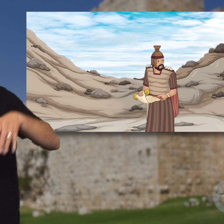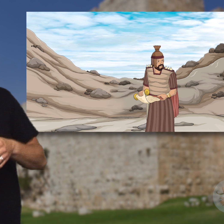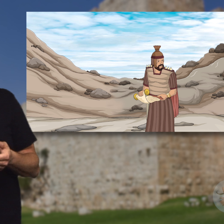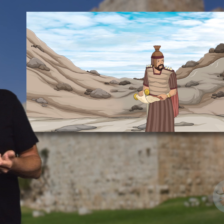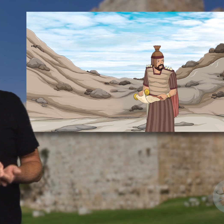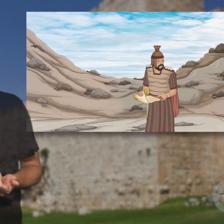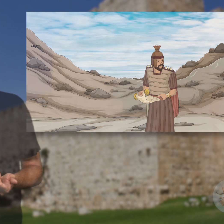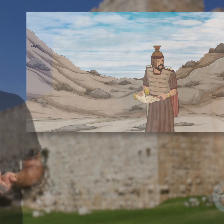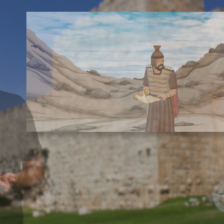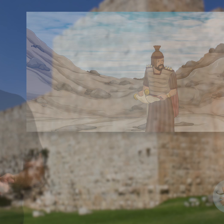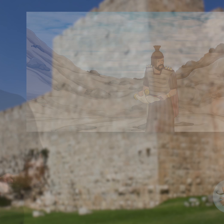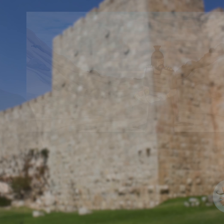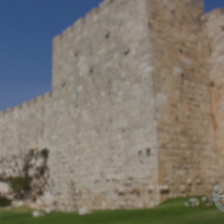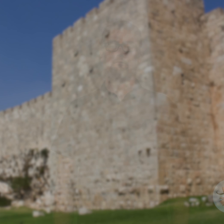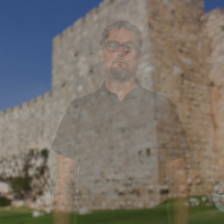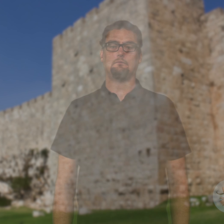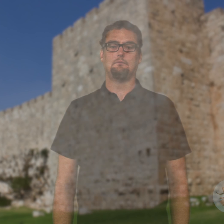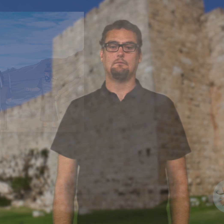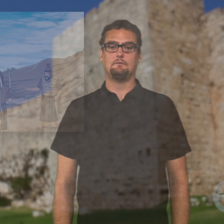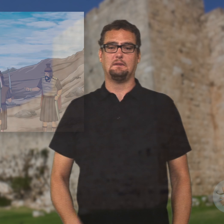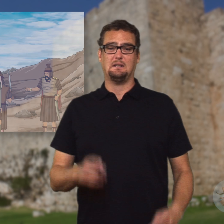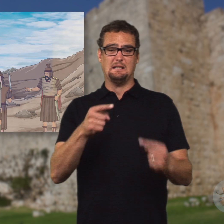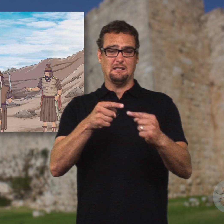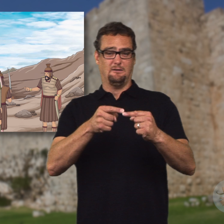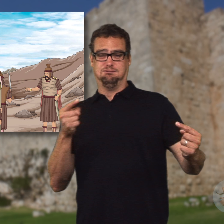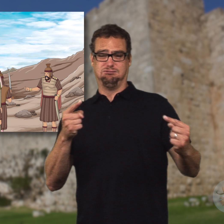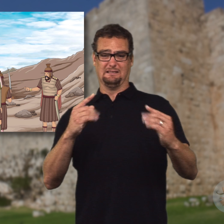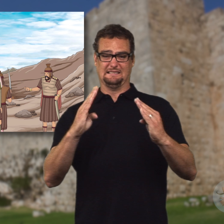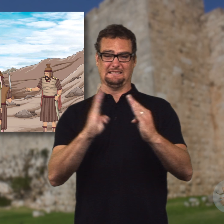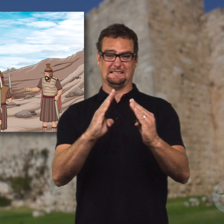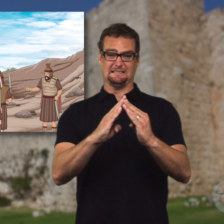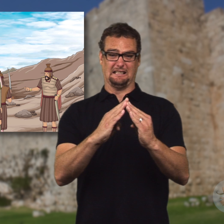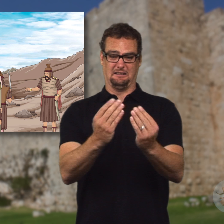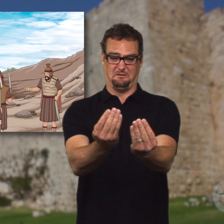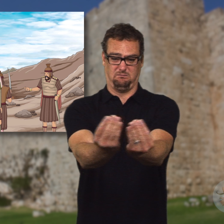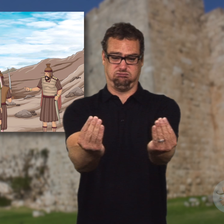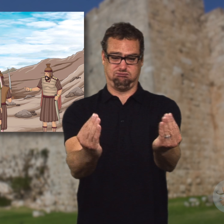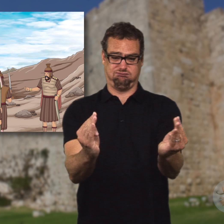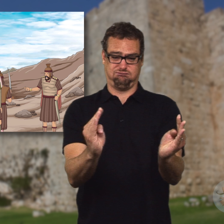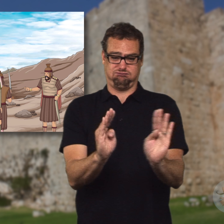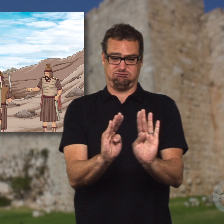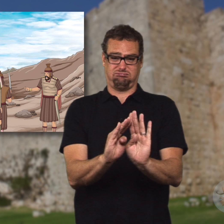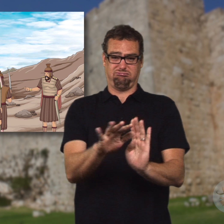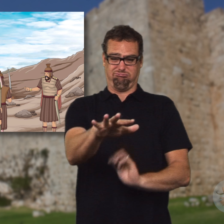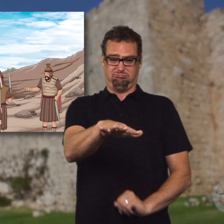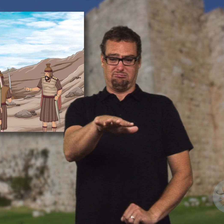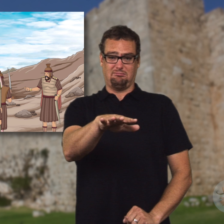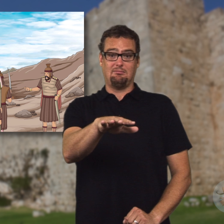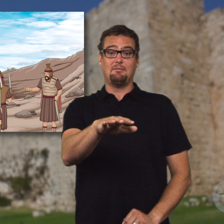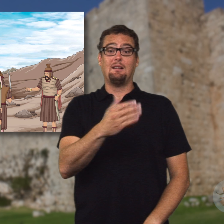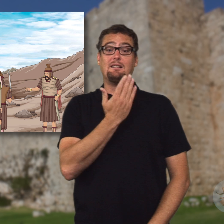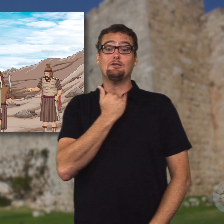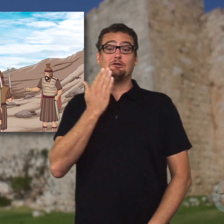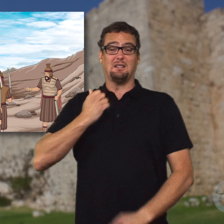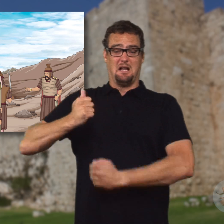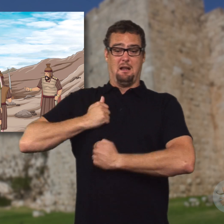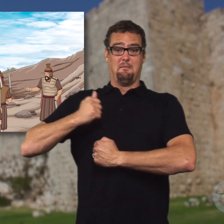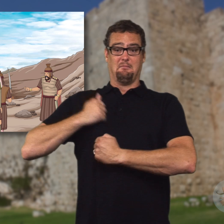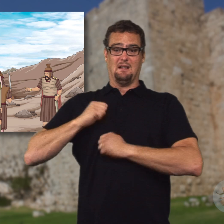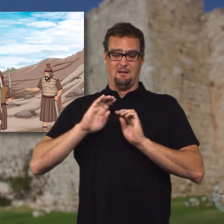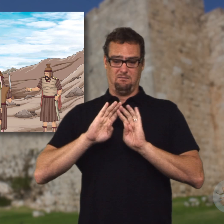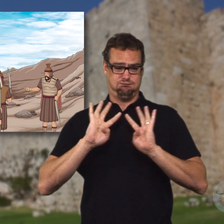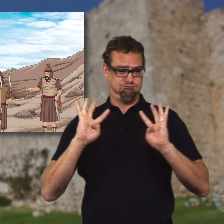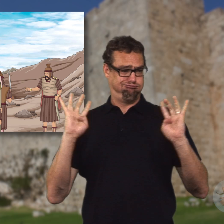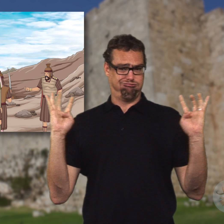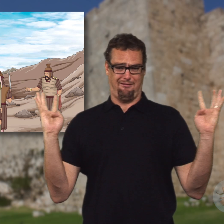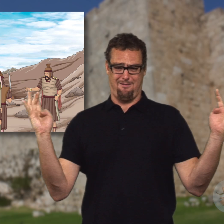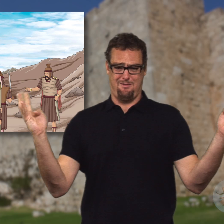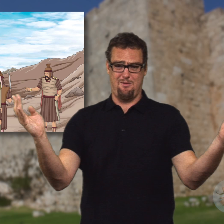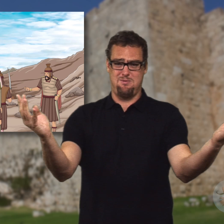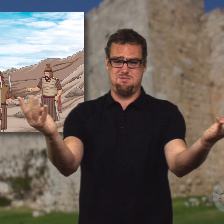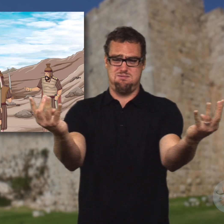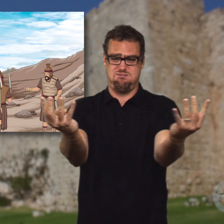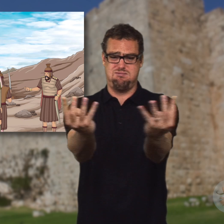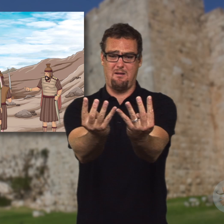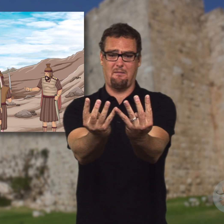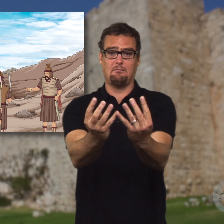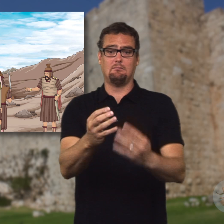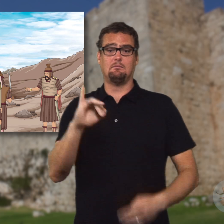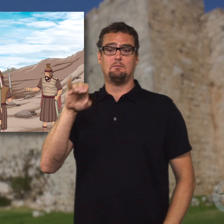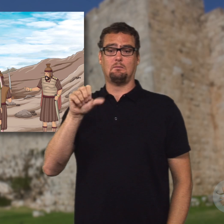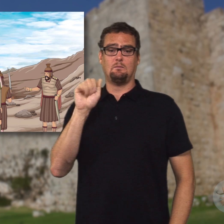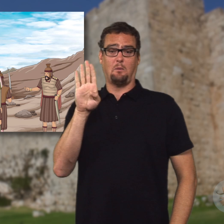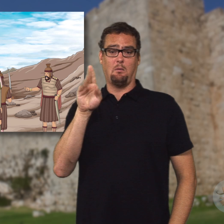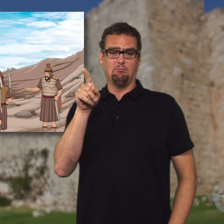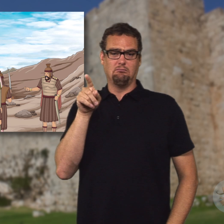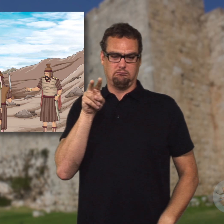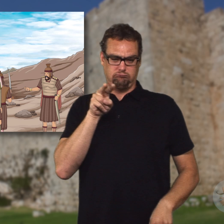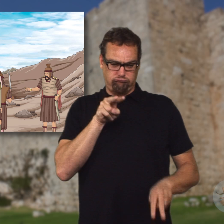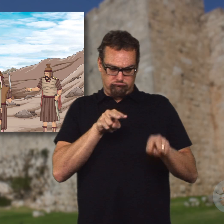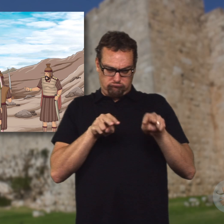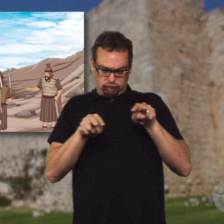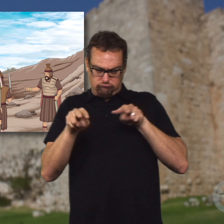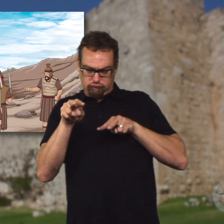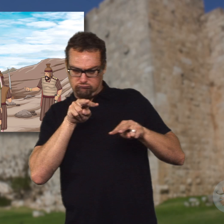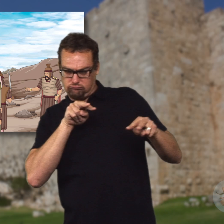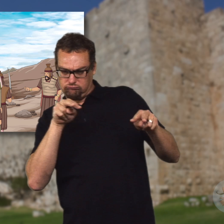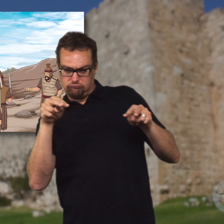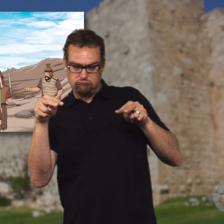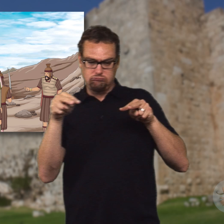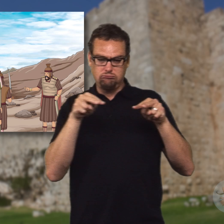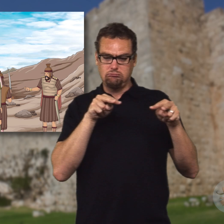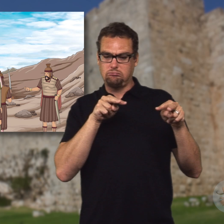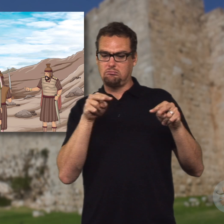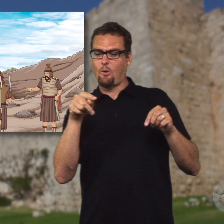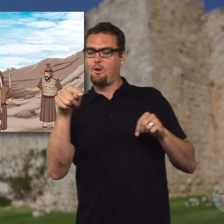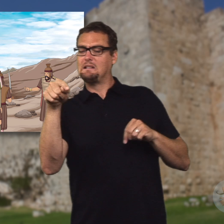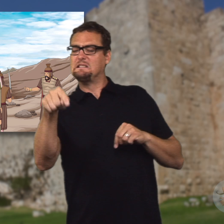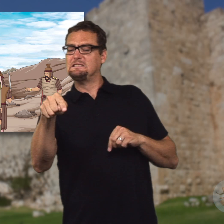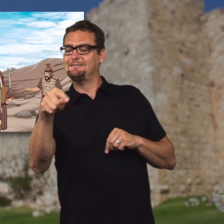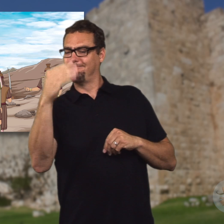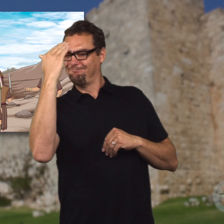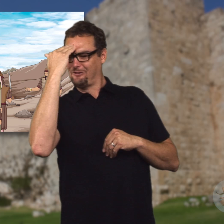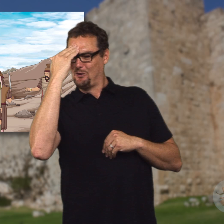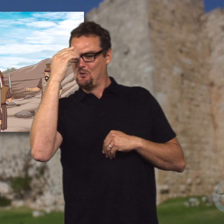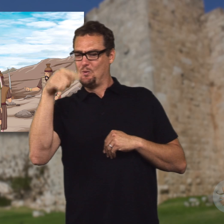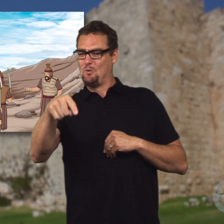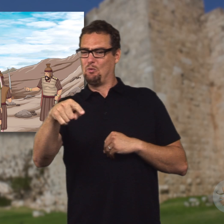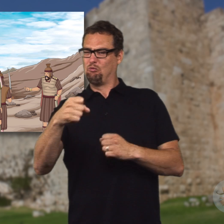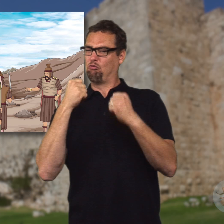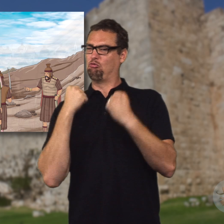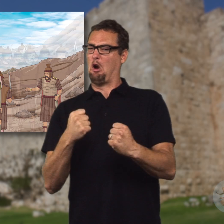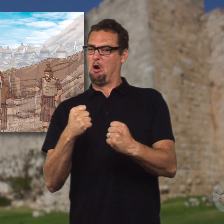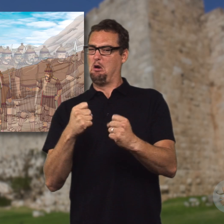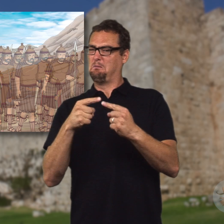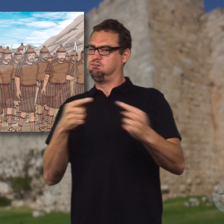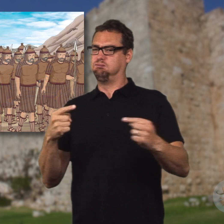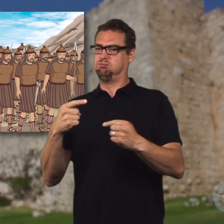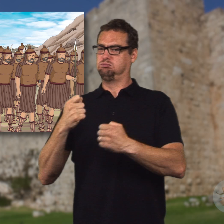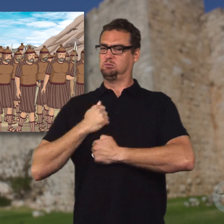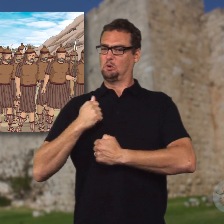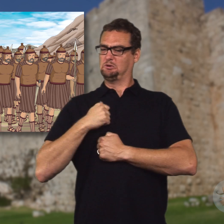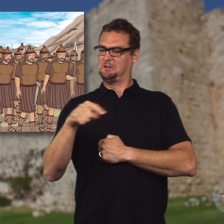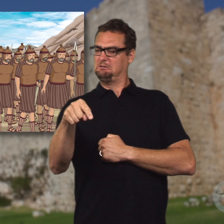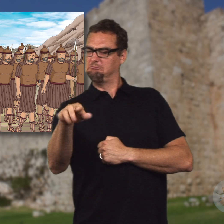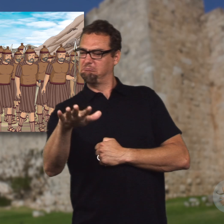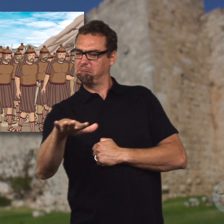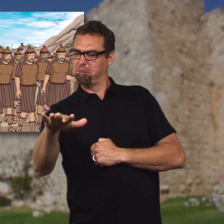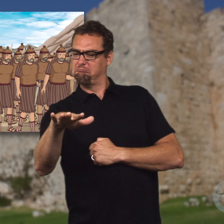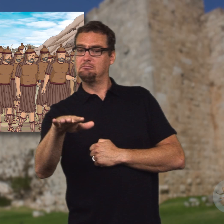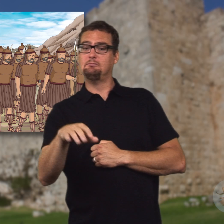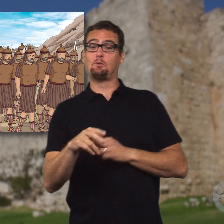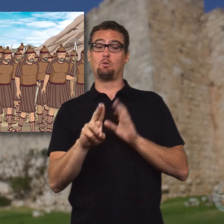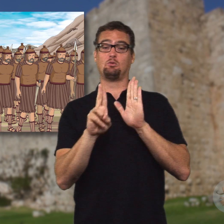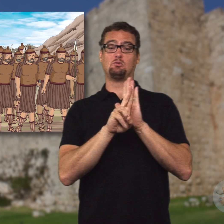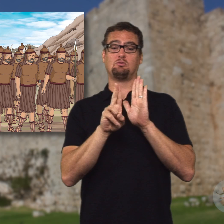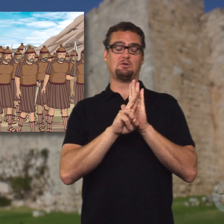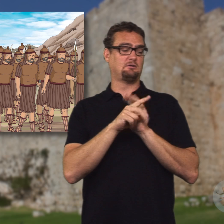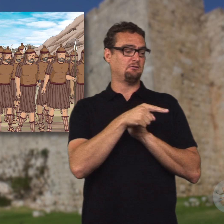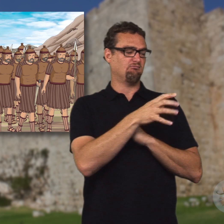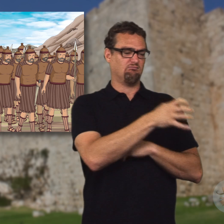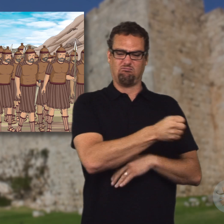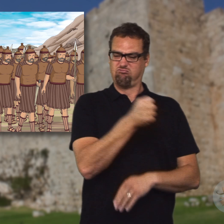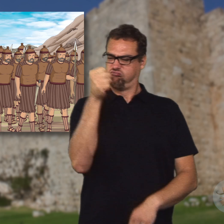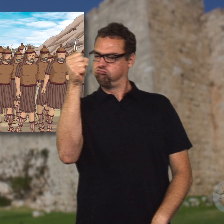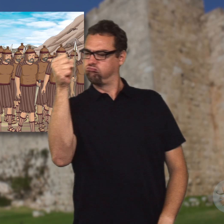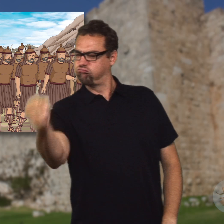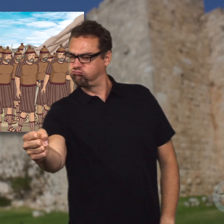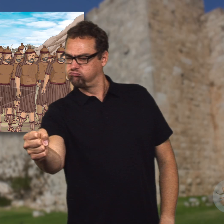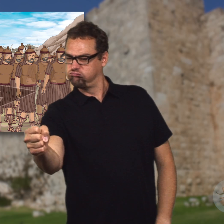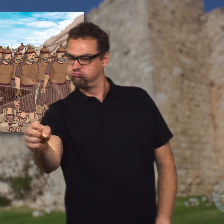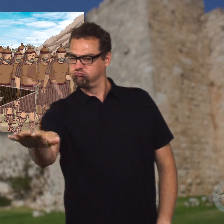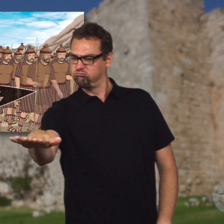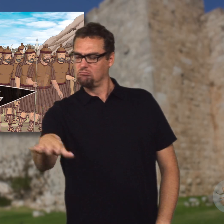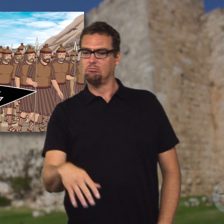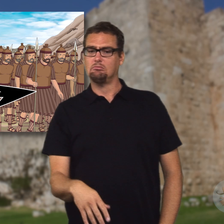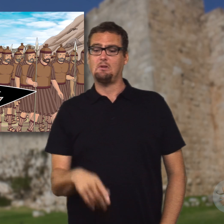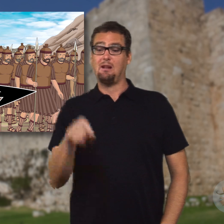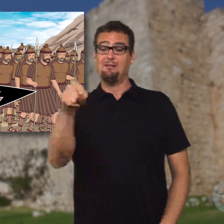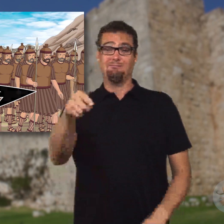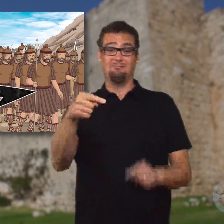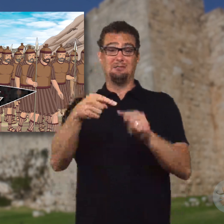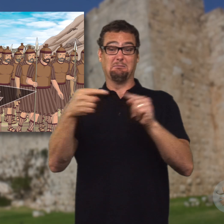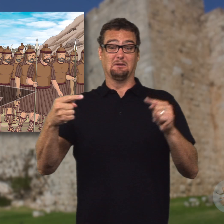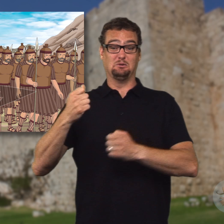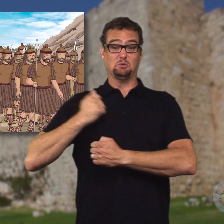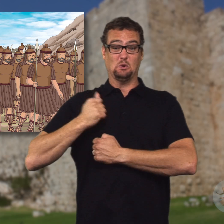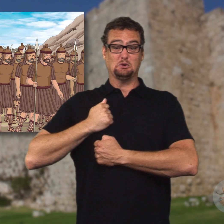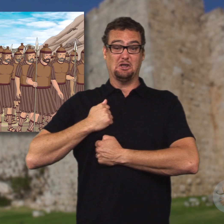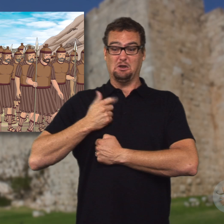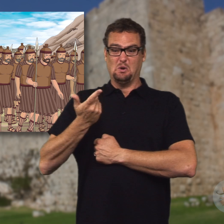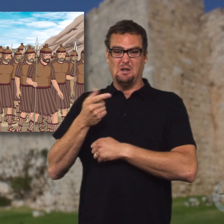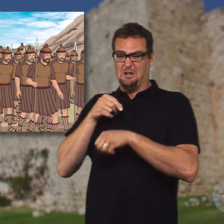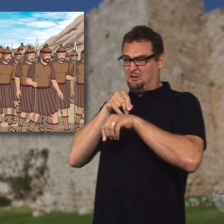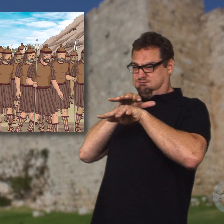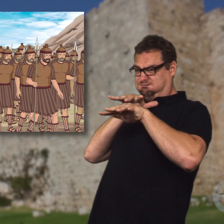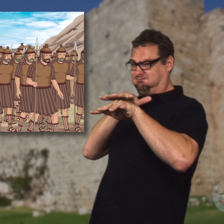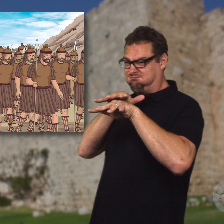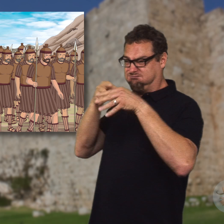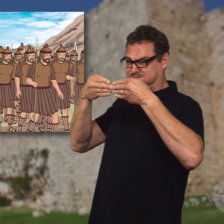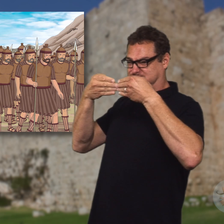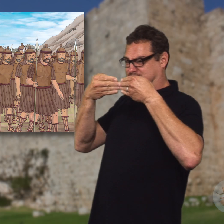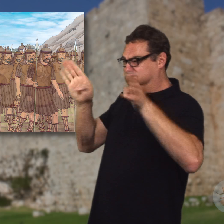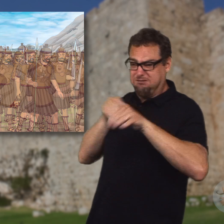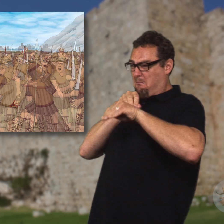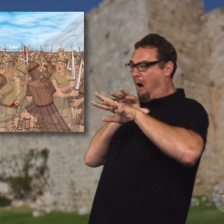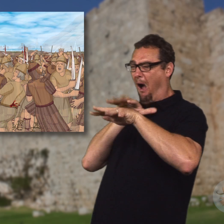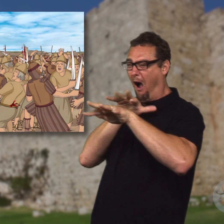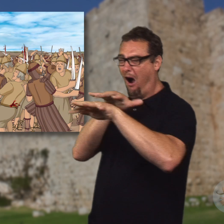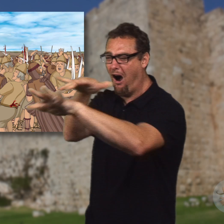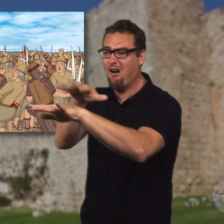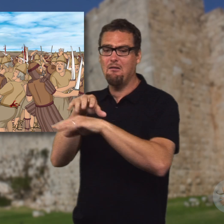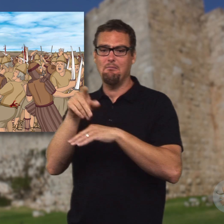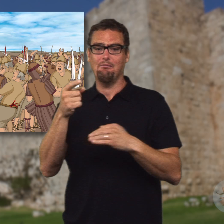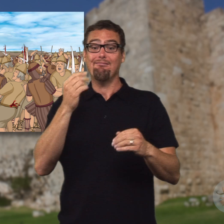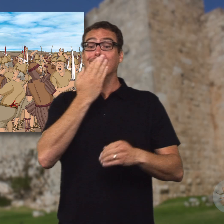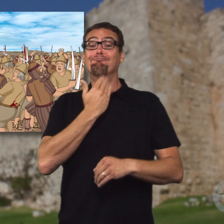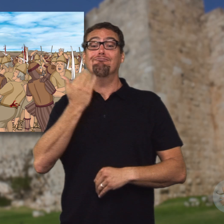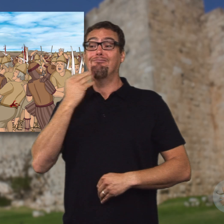So as Joab besieged the city, he assigned Uriah to a place where he saw the strongest enemy soldiers.